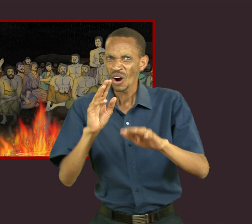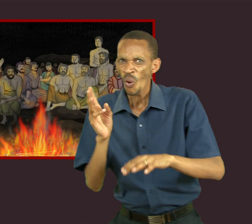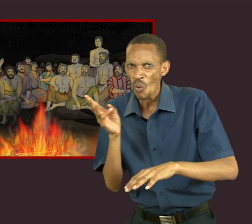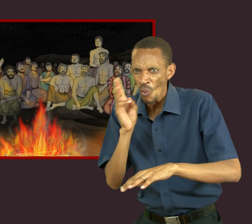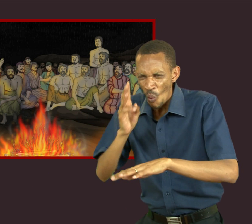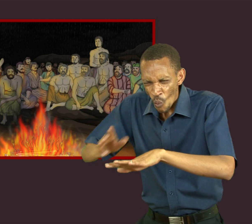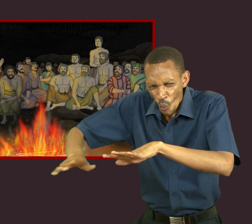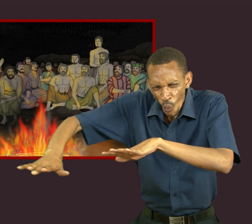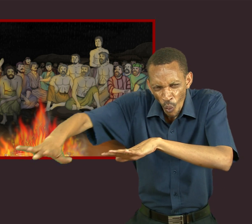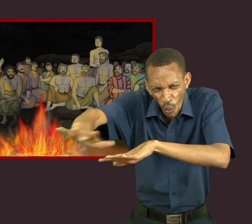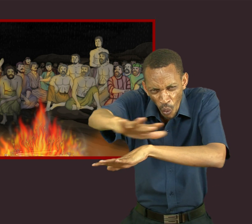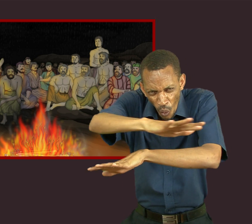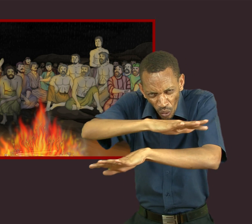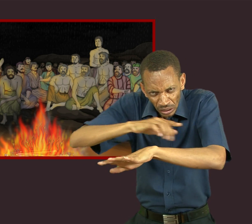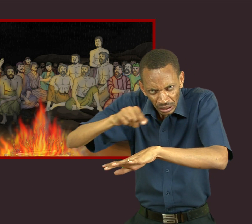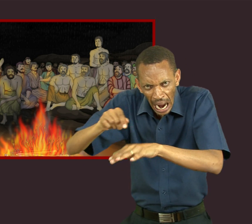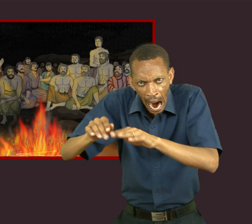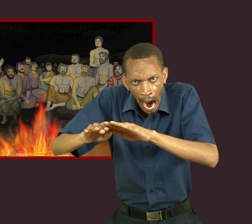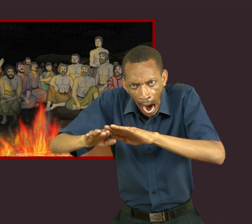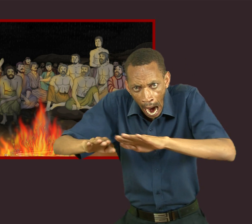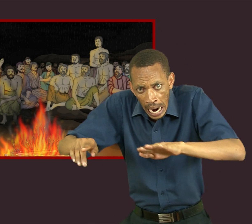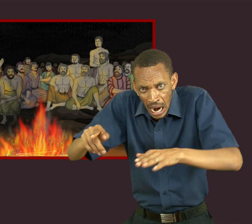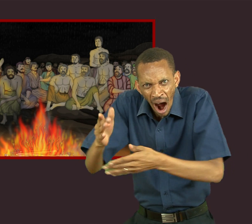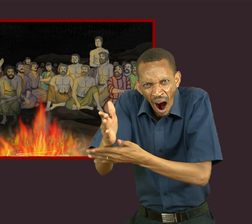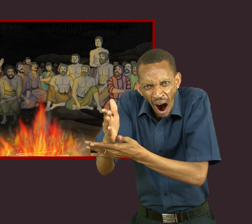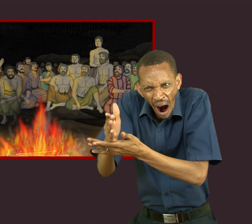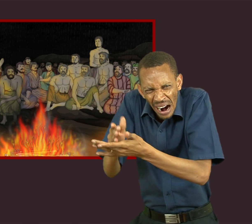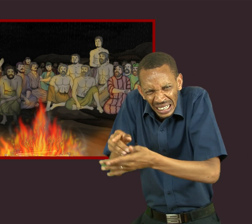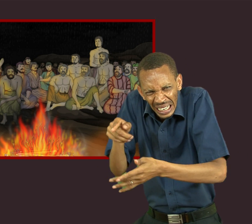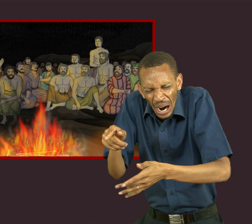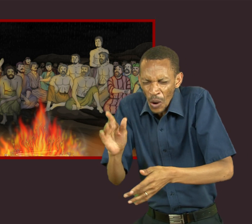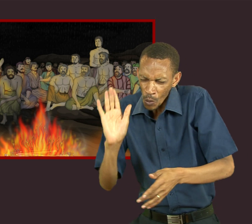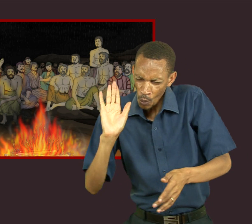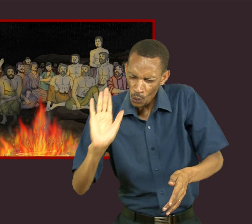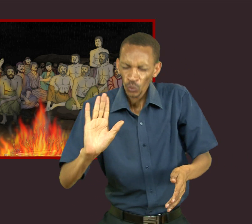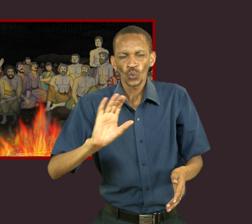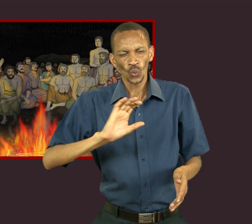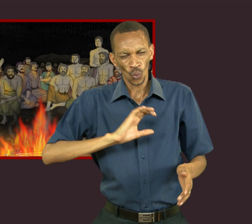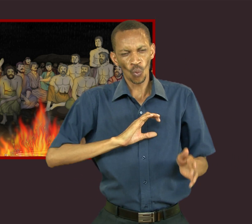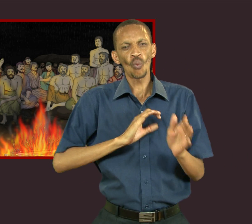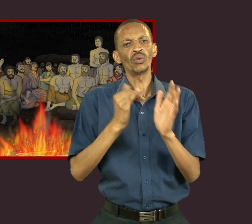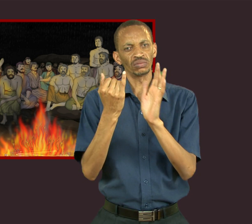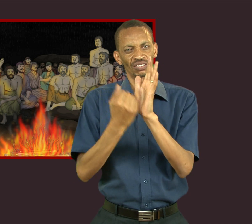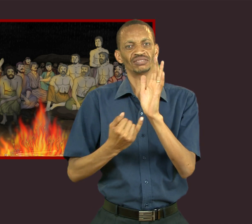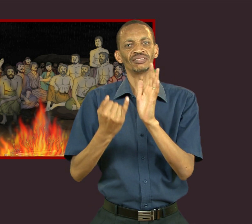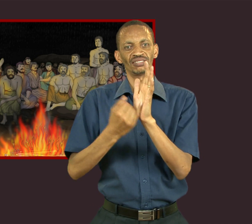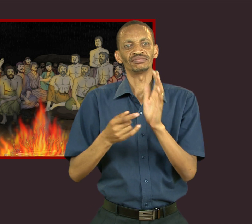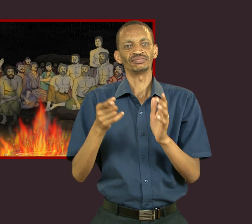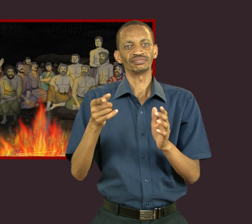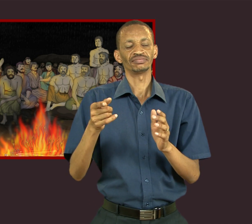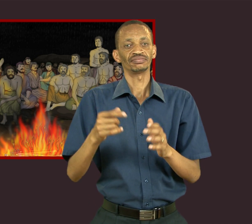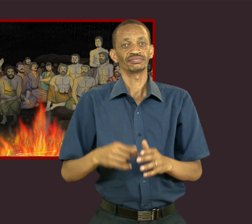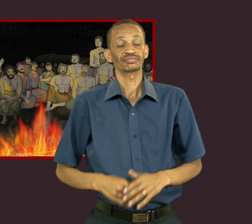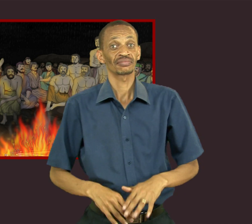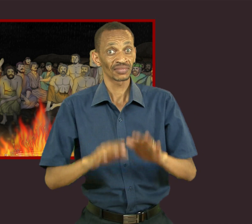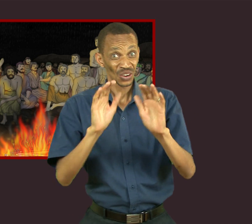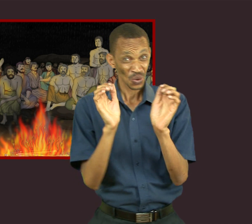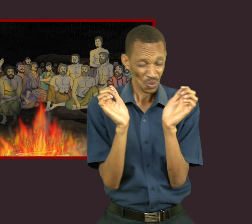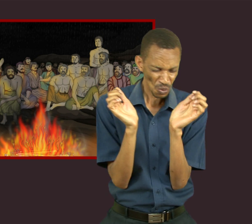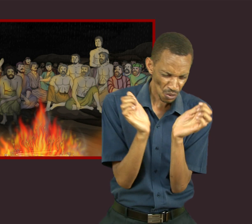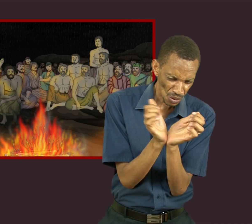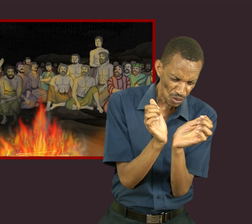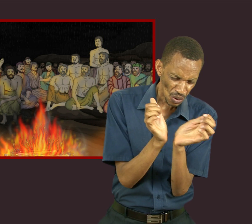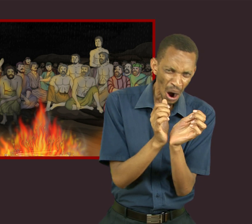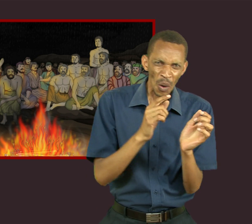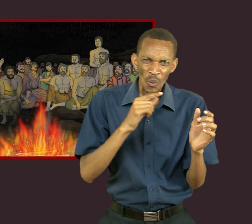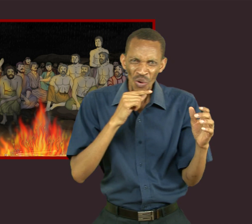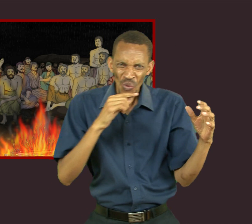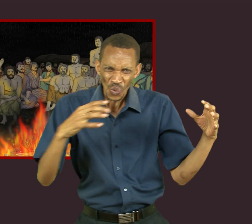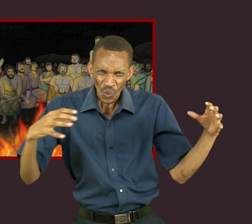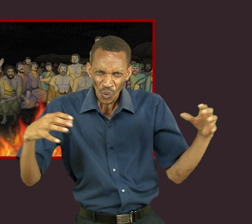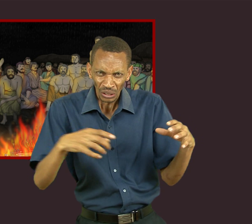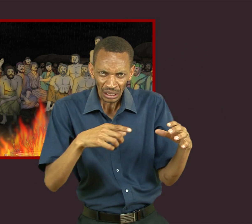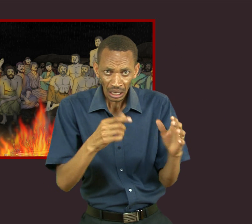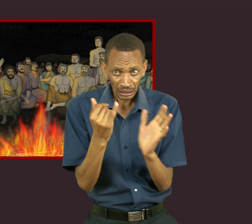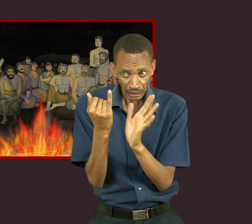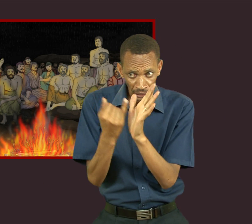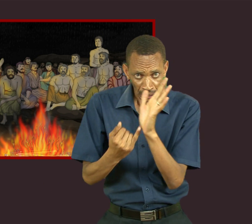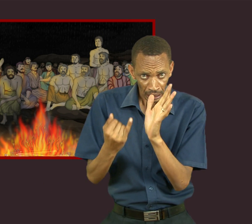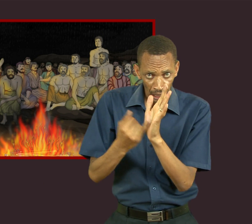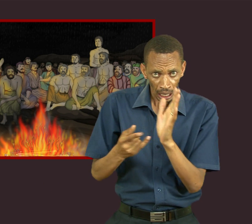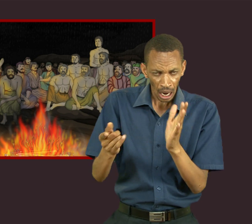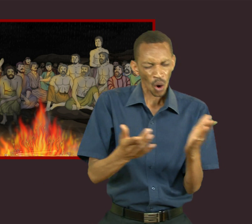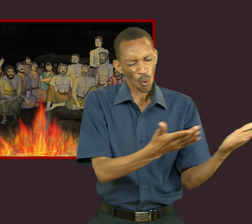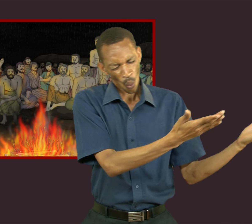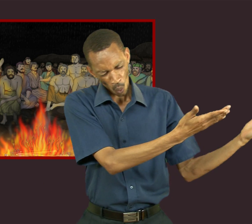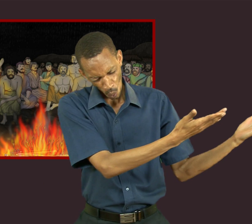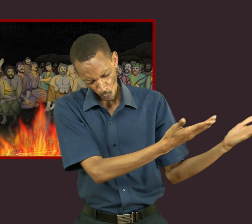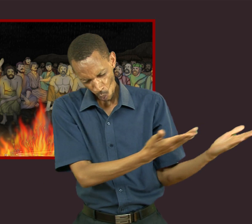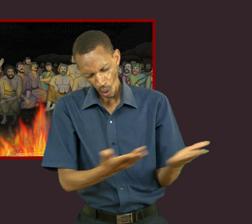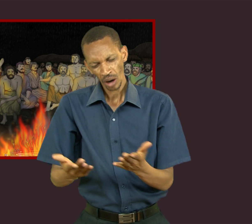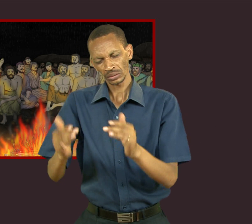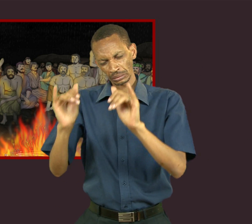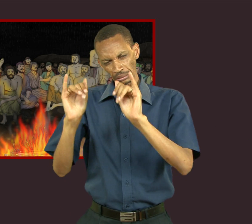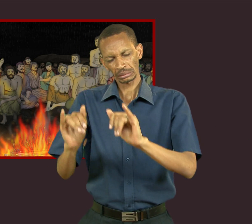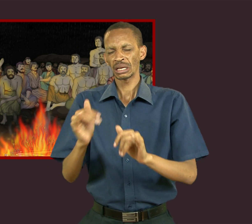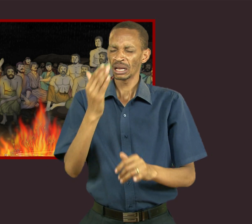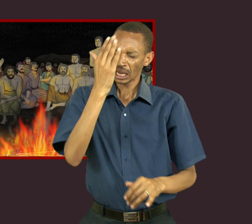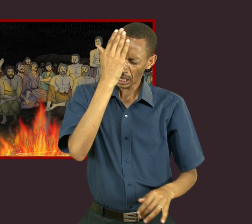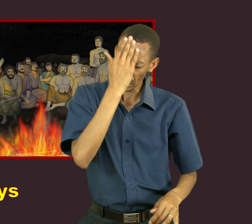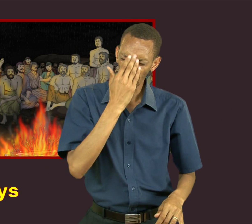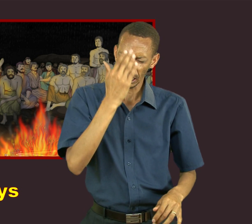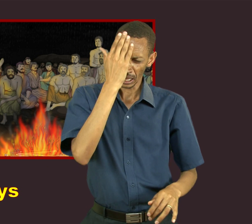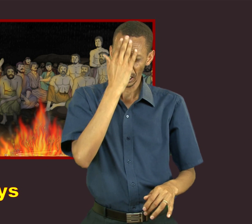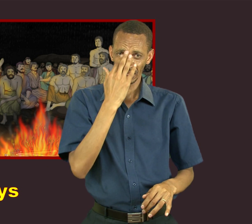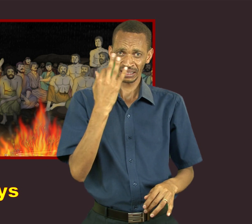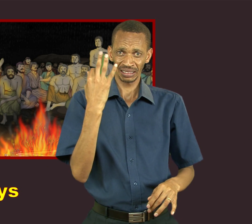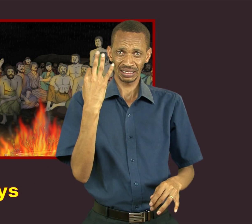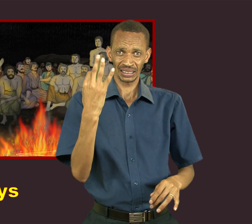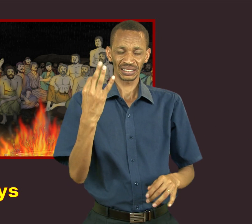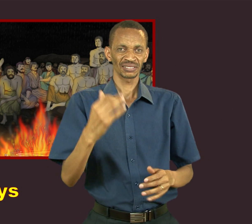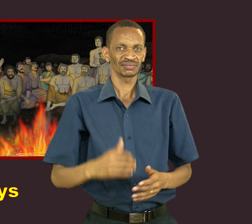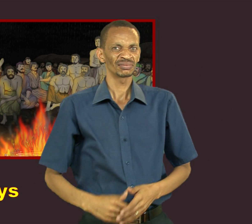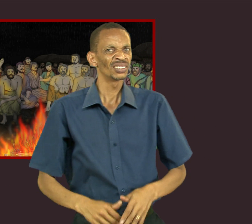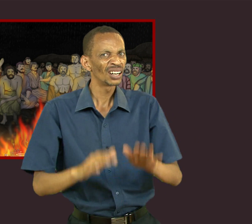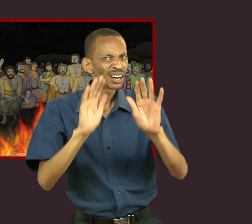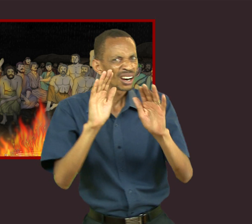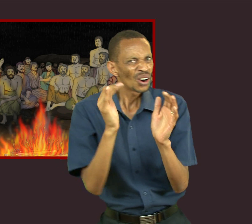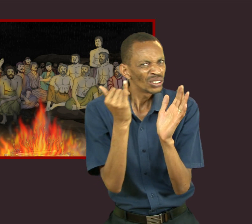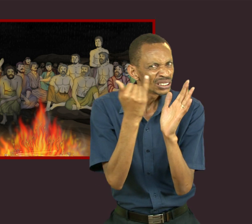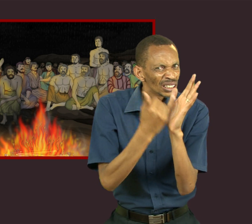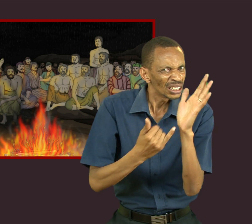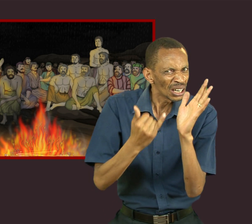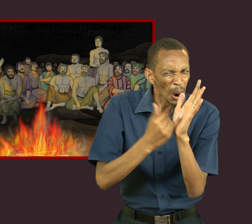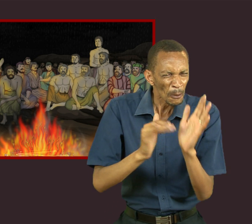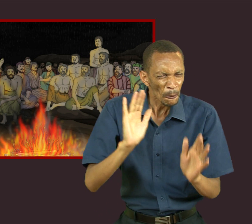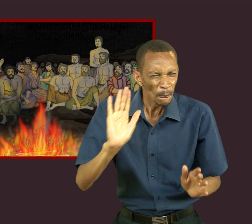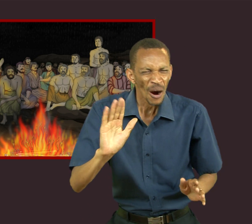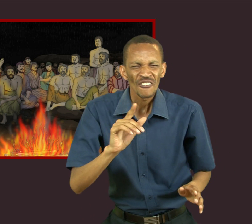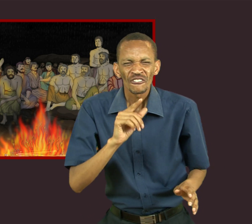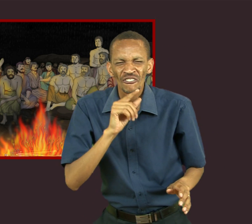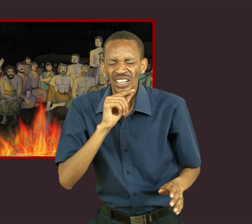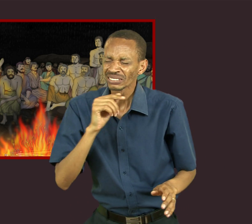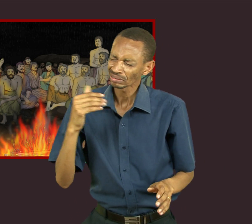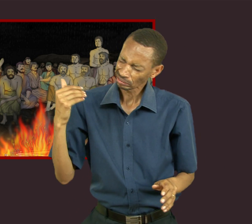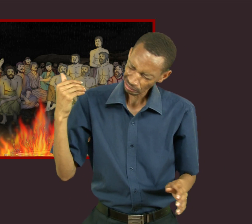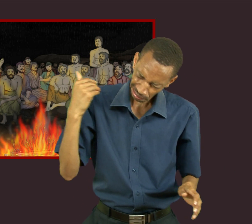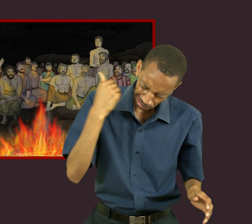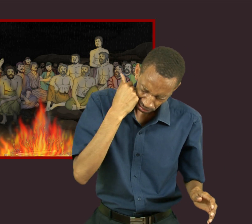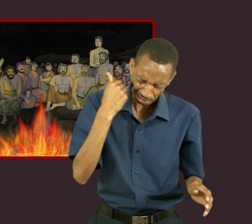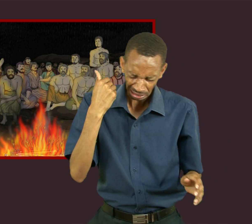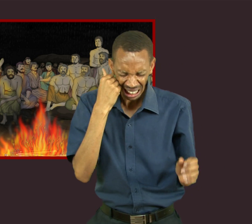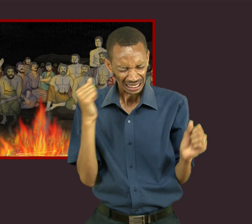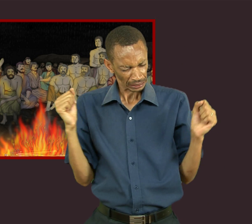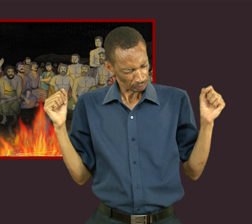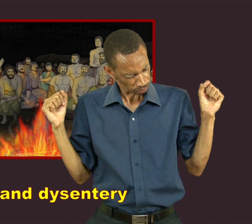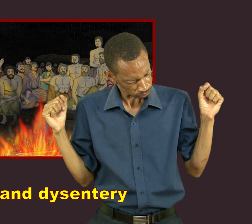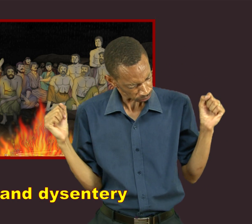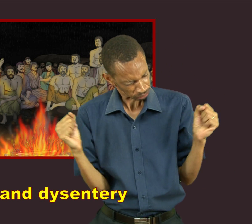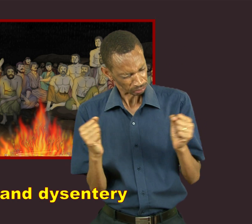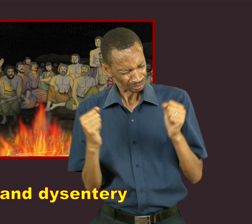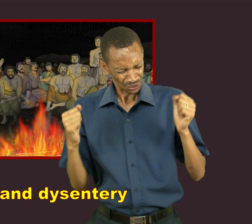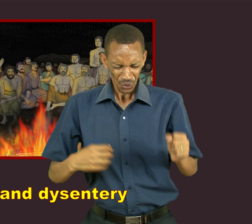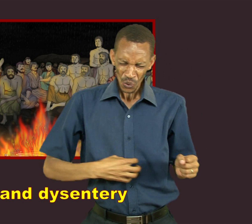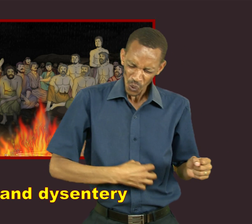He welcomed us and entertained us hospitably for three days.